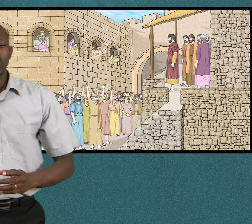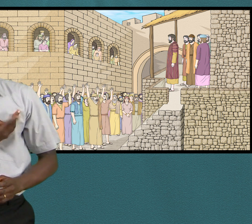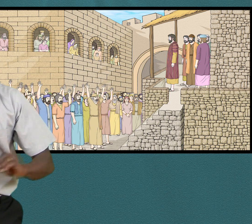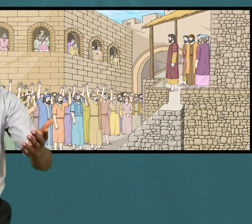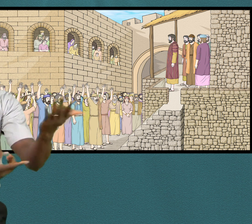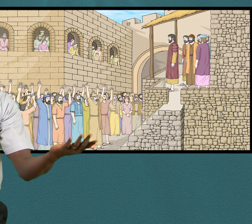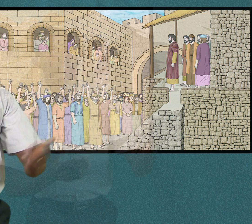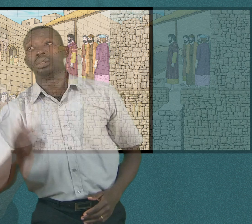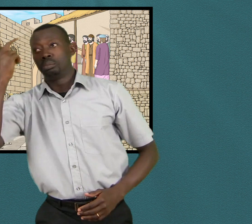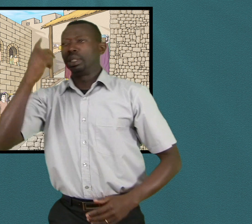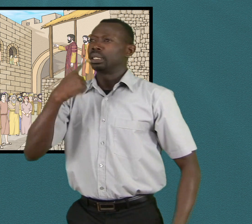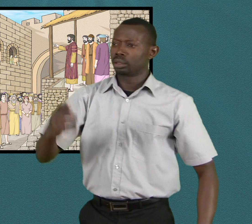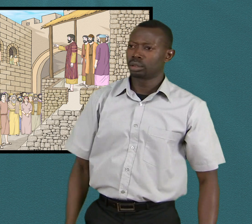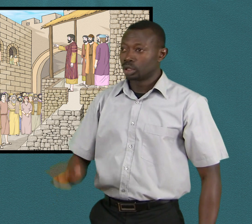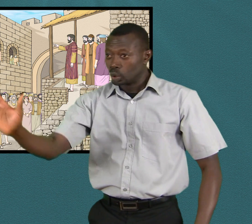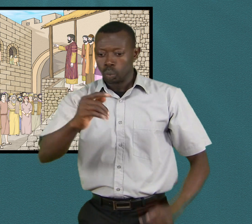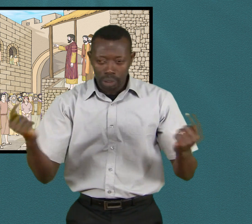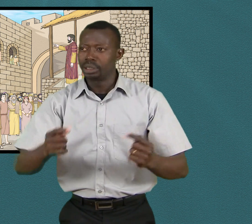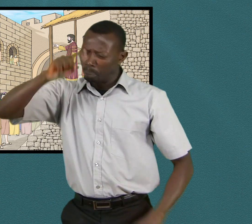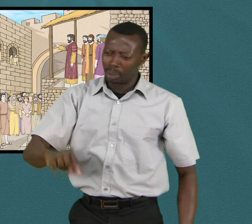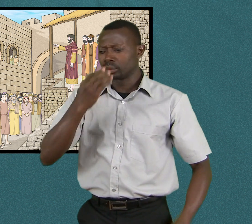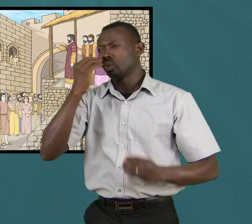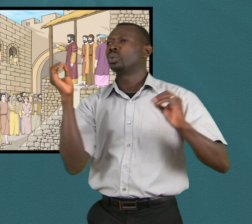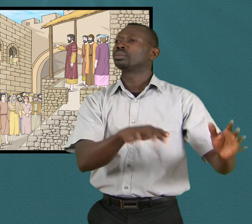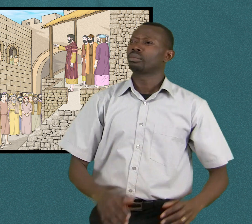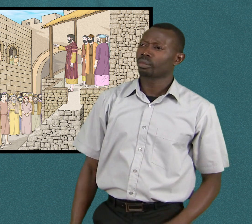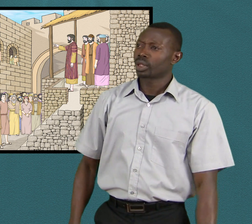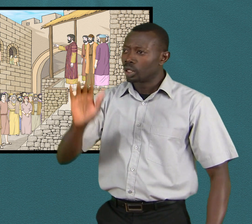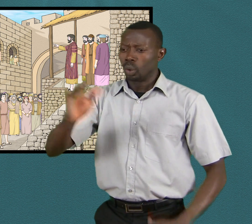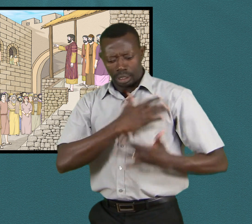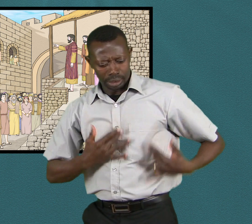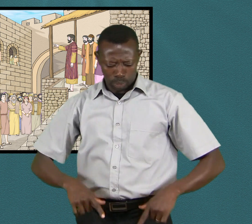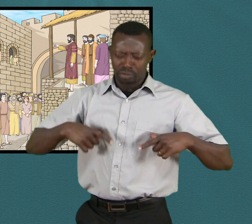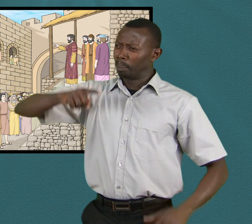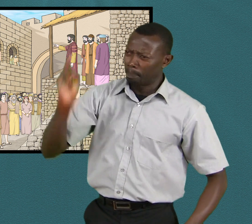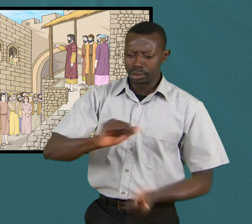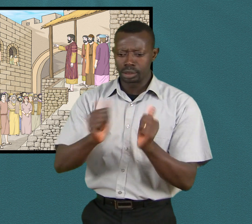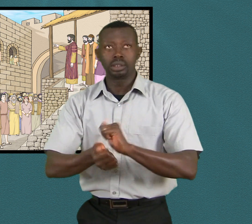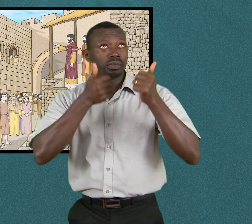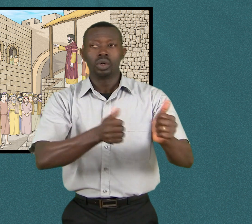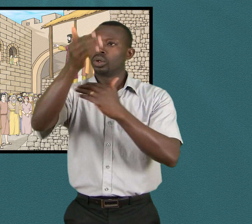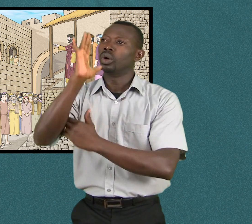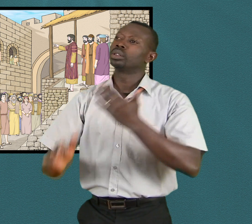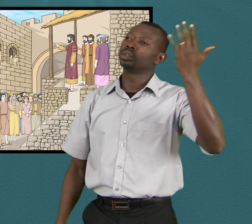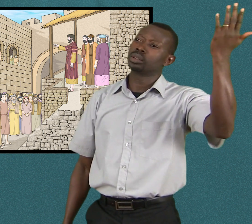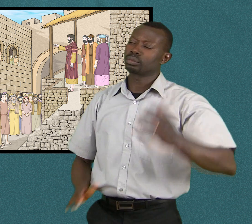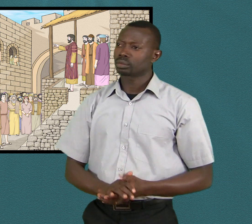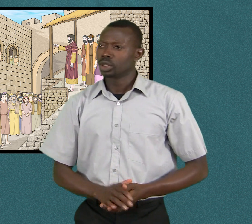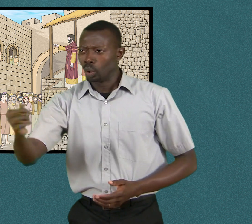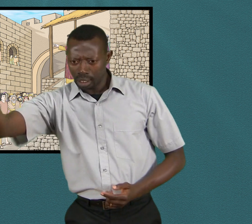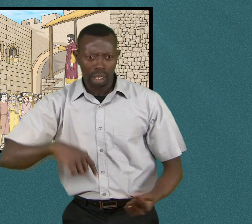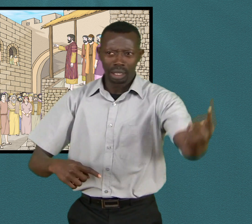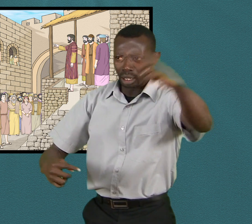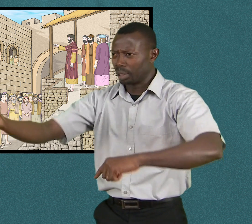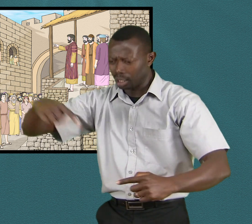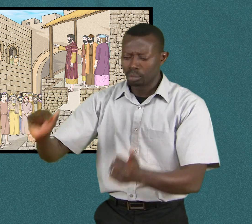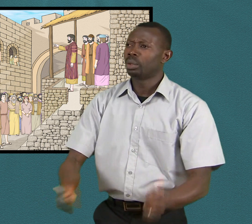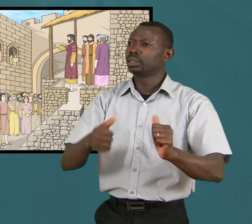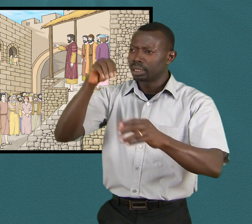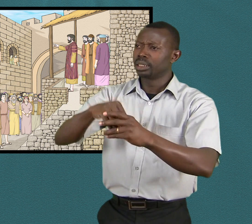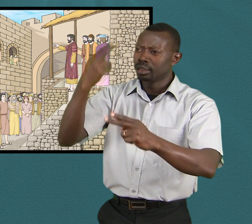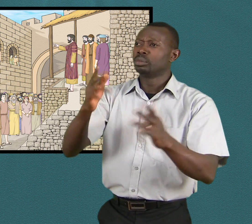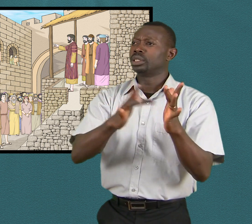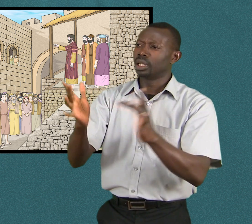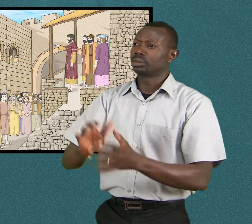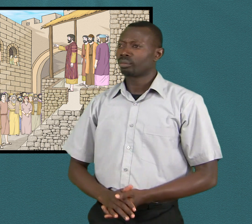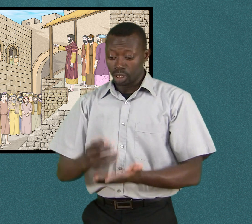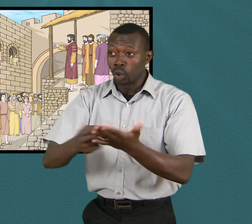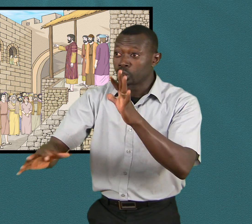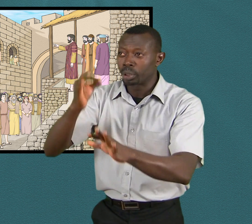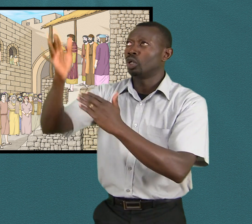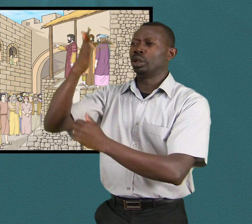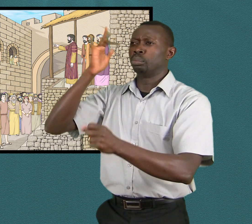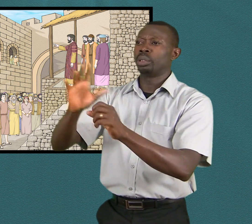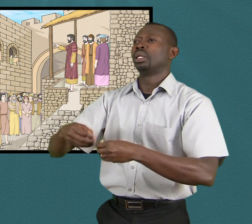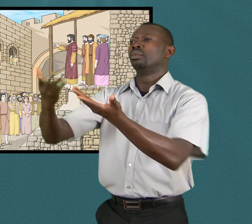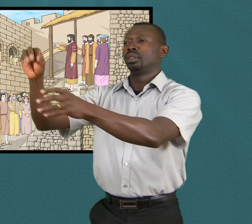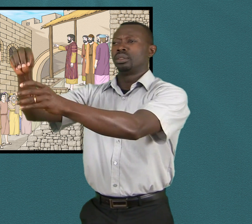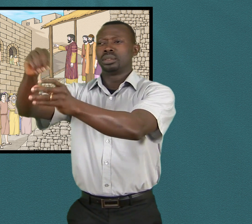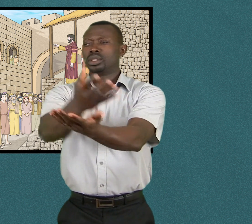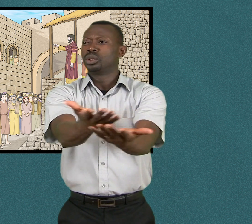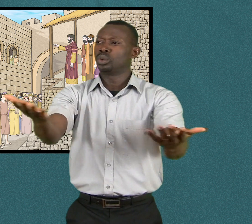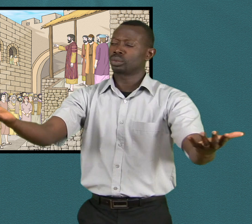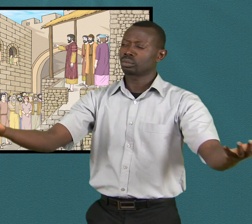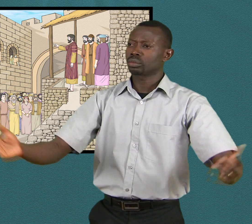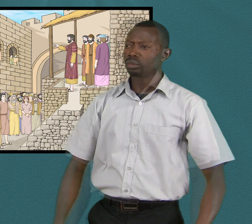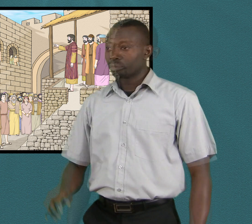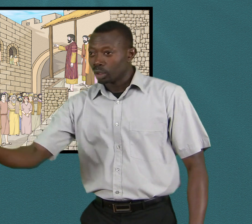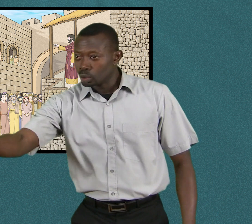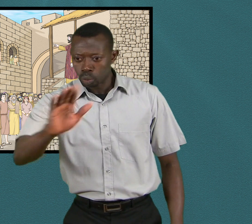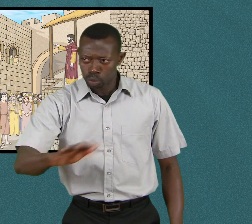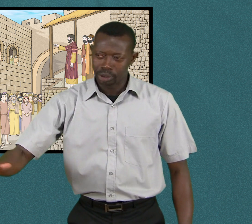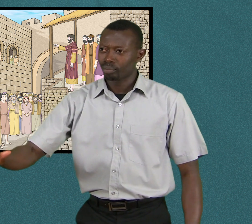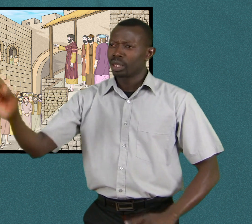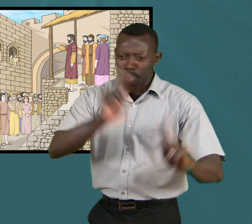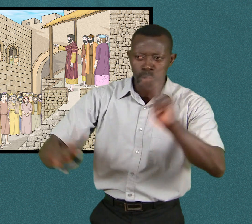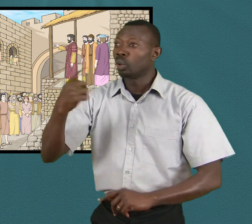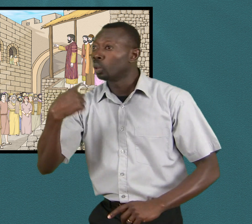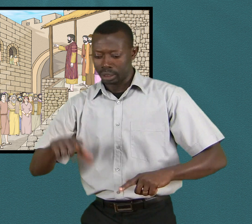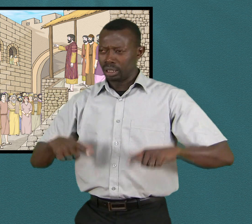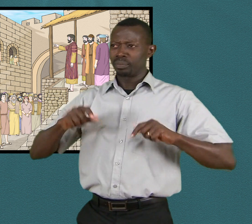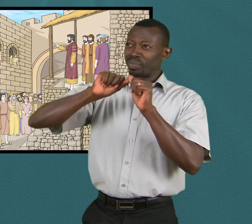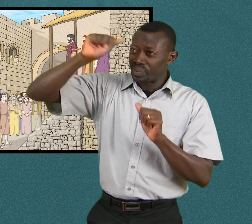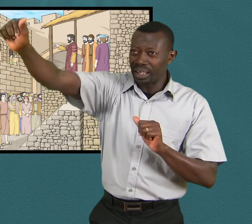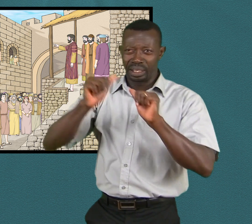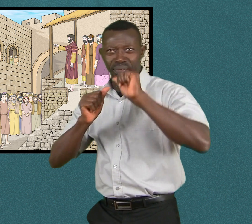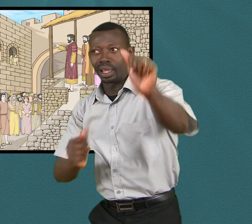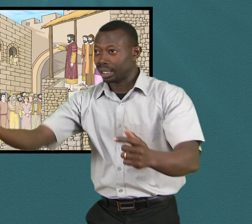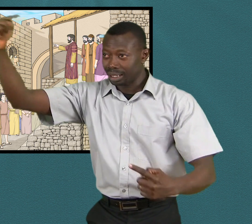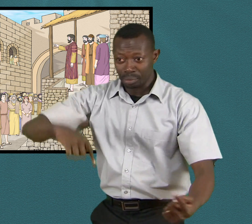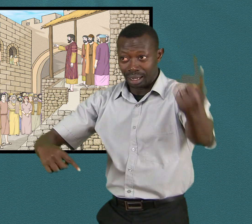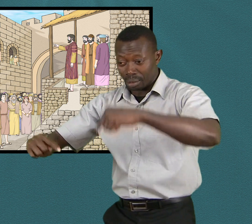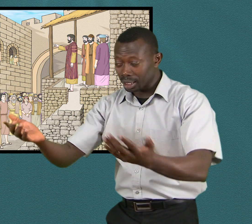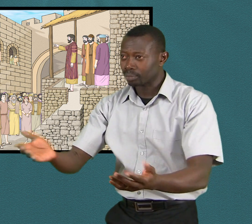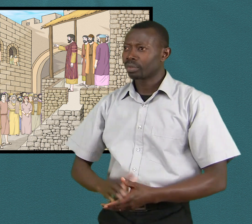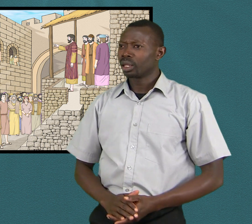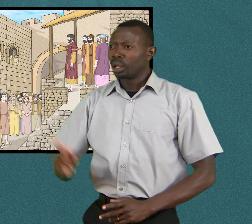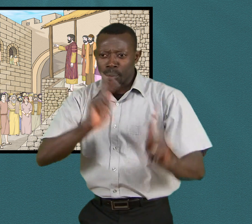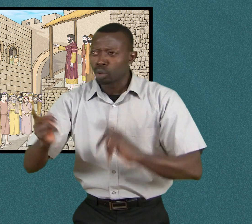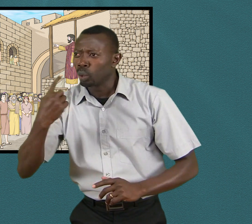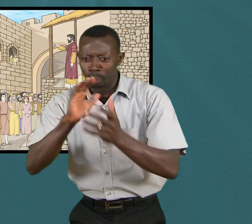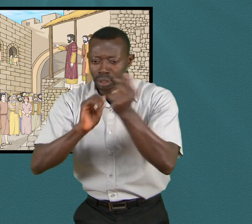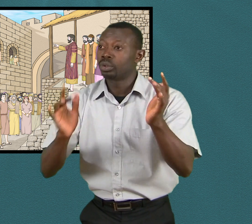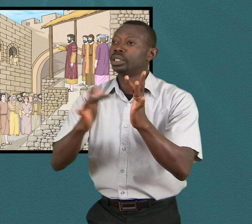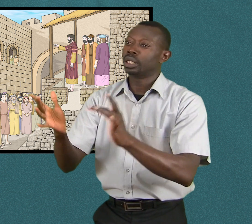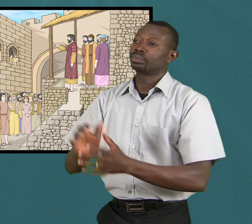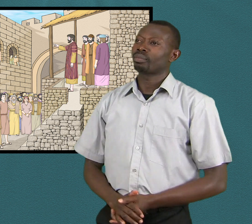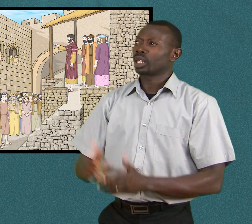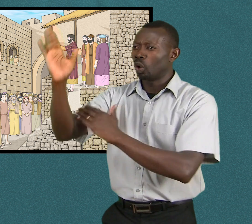Peter replied, “Repent and be baptized, every one of you, in the name of Jesus Christ for the forgiveness of your sins, and you will receive the gift of the Holy Spirit.